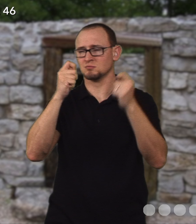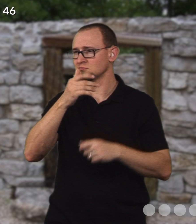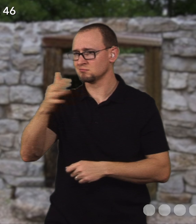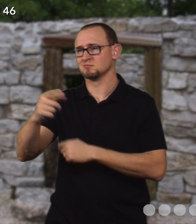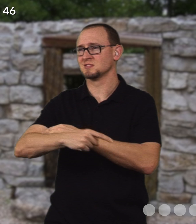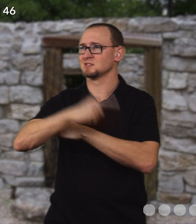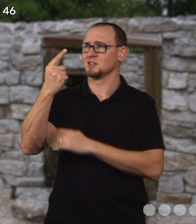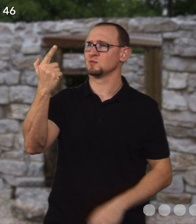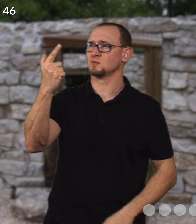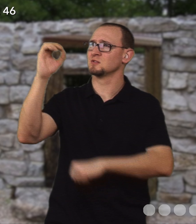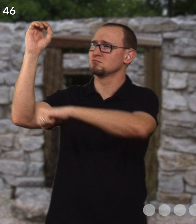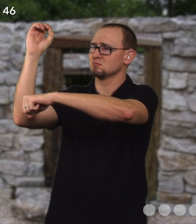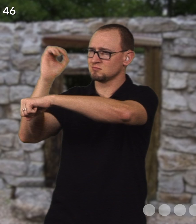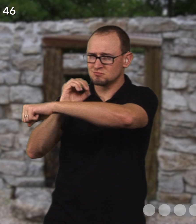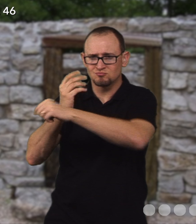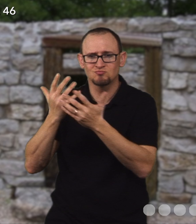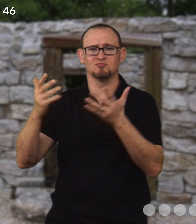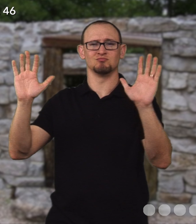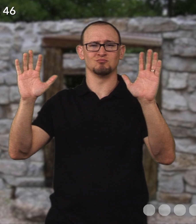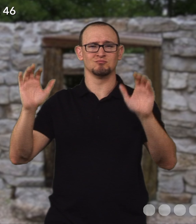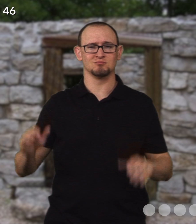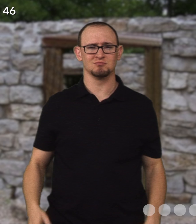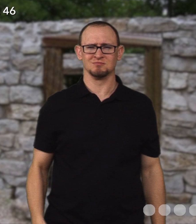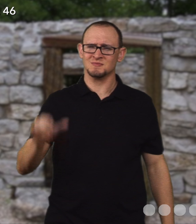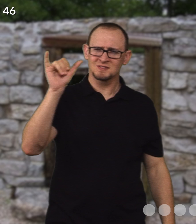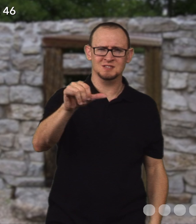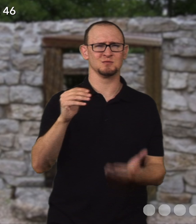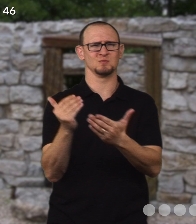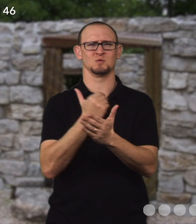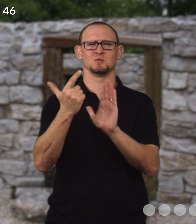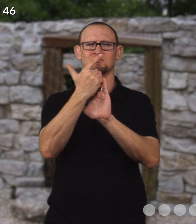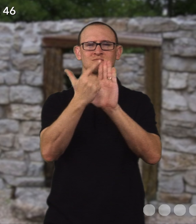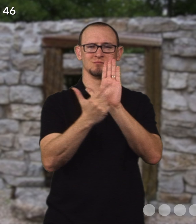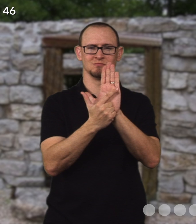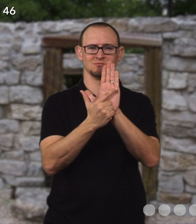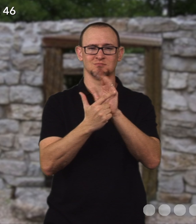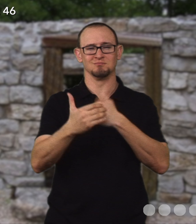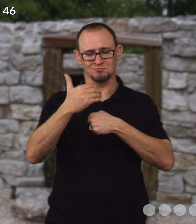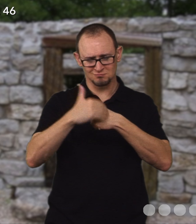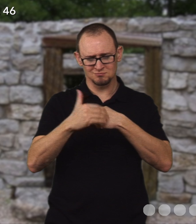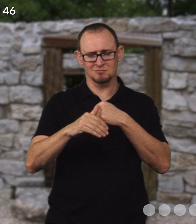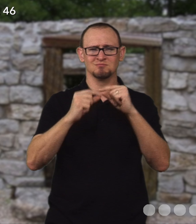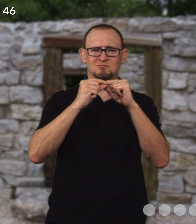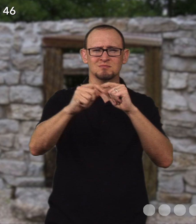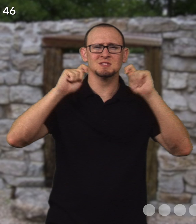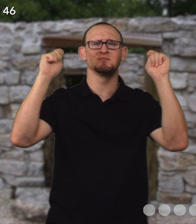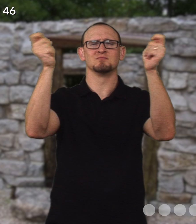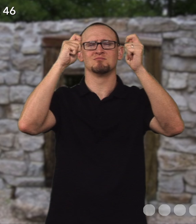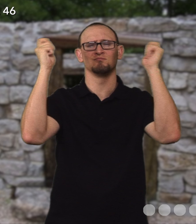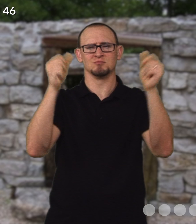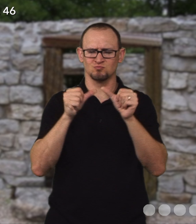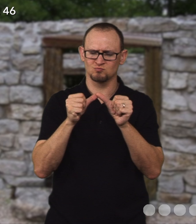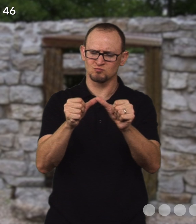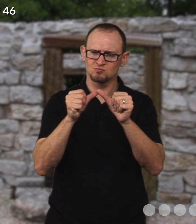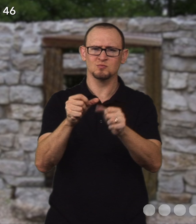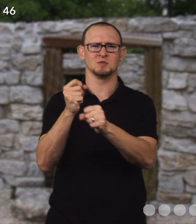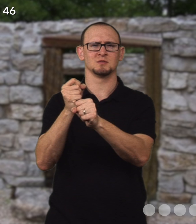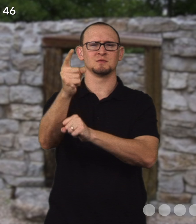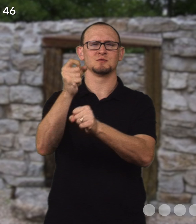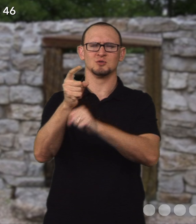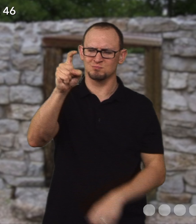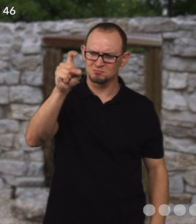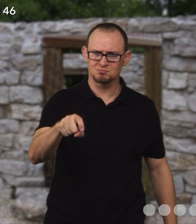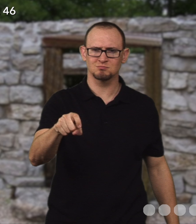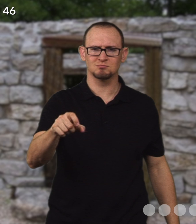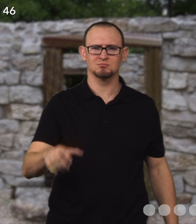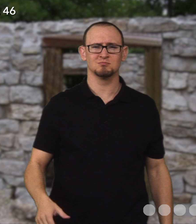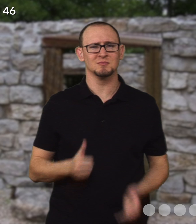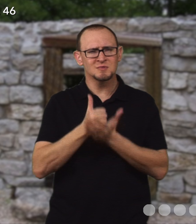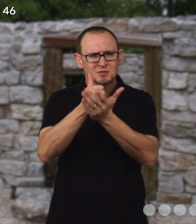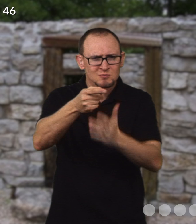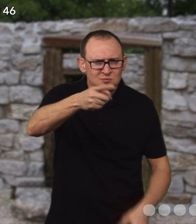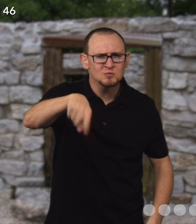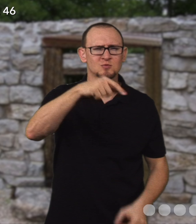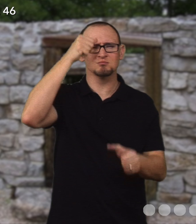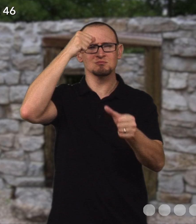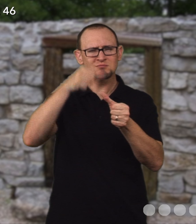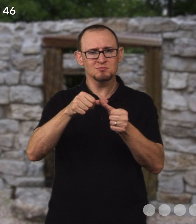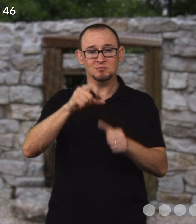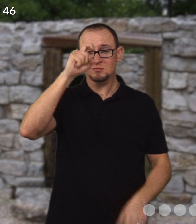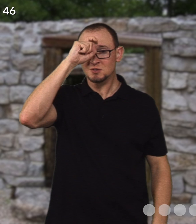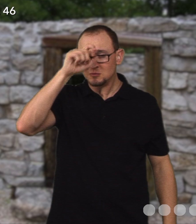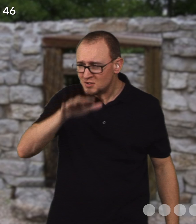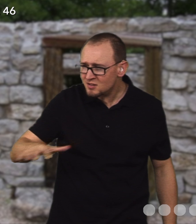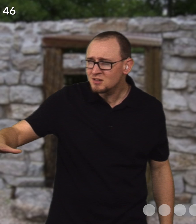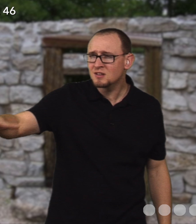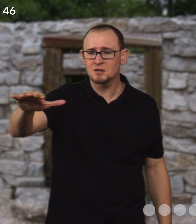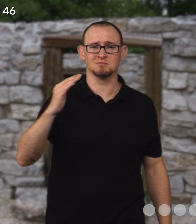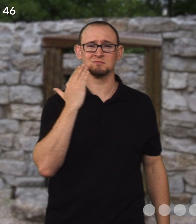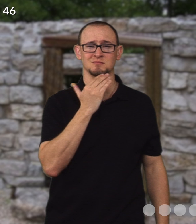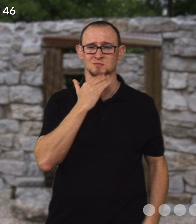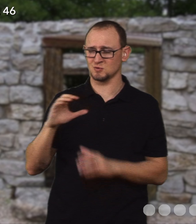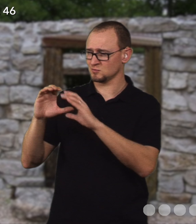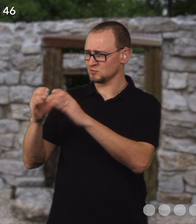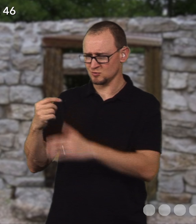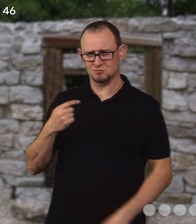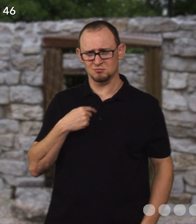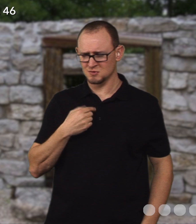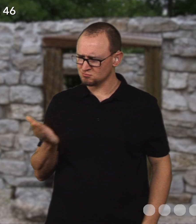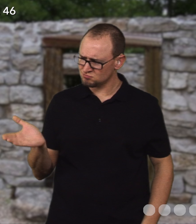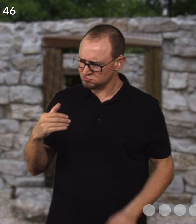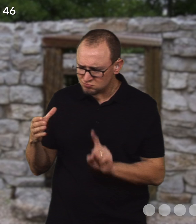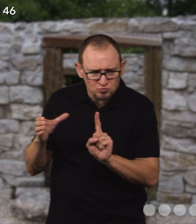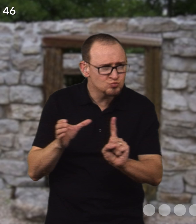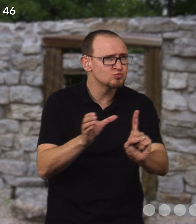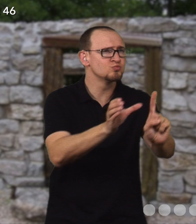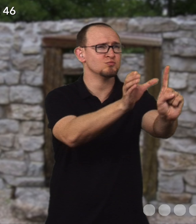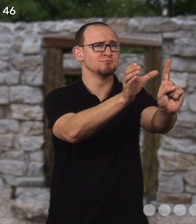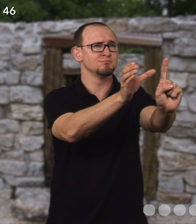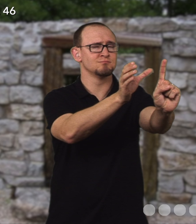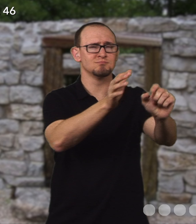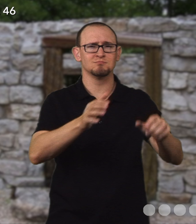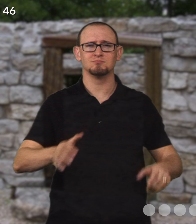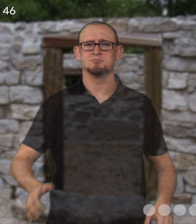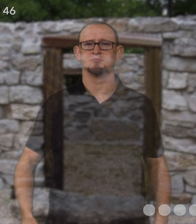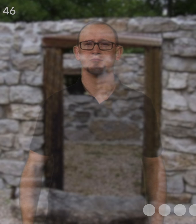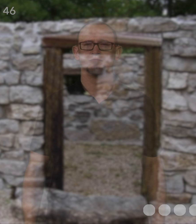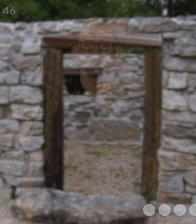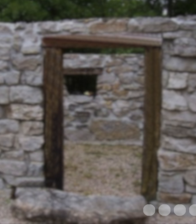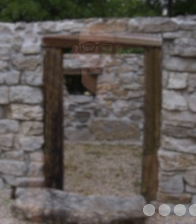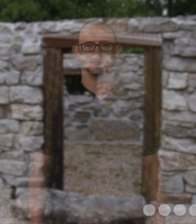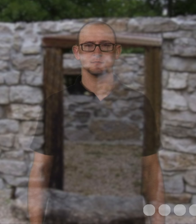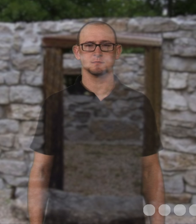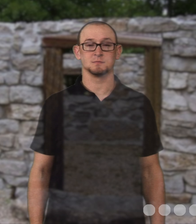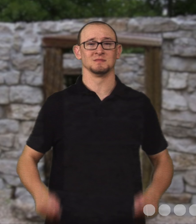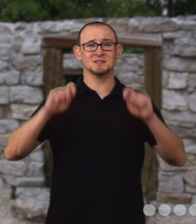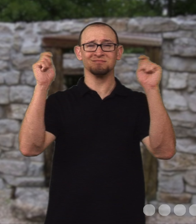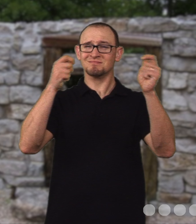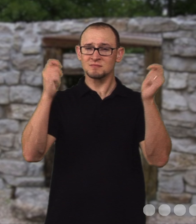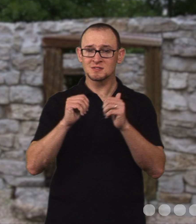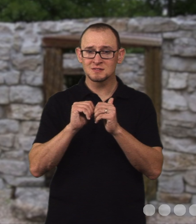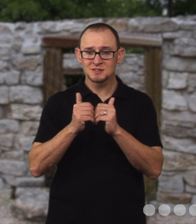In the first month you are to eat unleavened bread, from the evening of the fourteenth day until the evening of the twenty-first day.